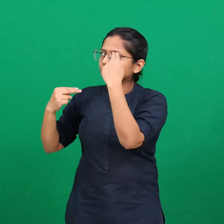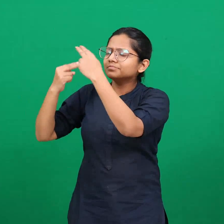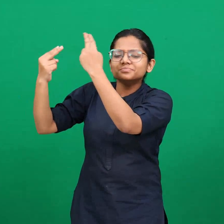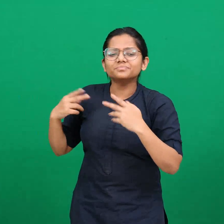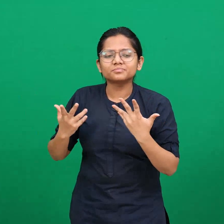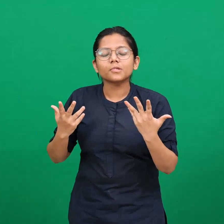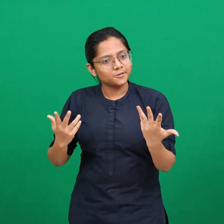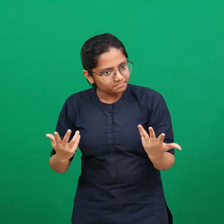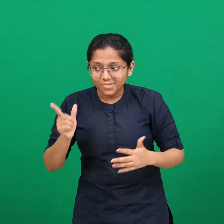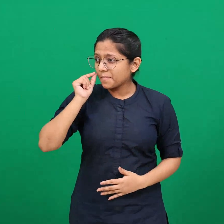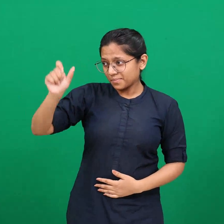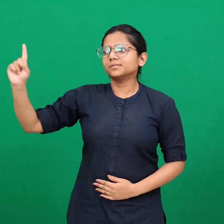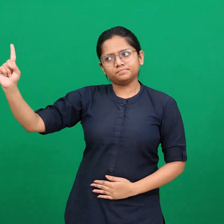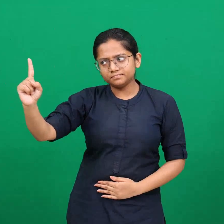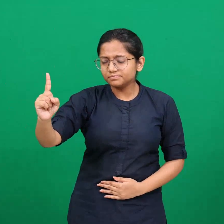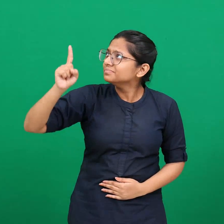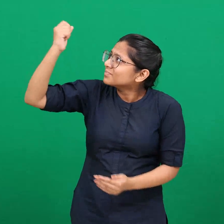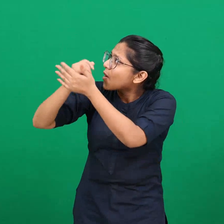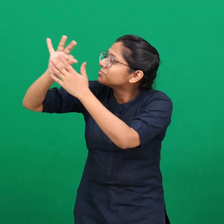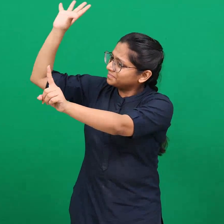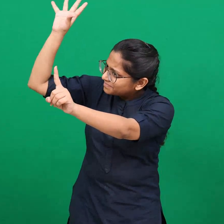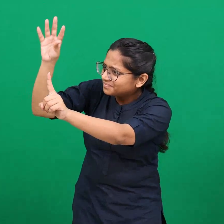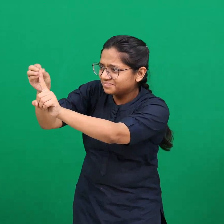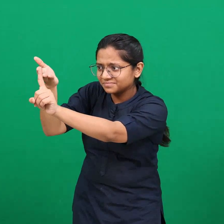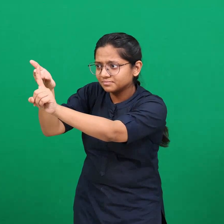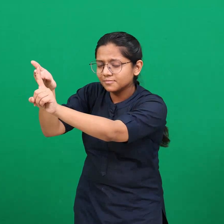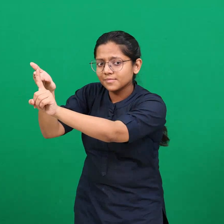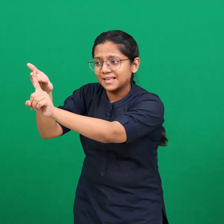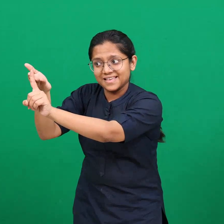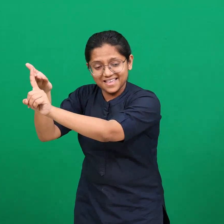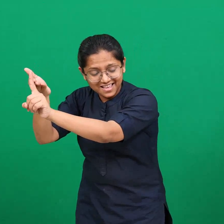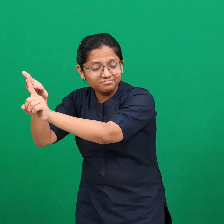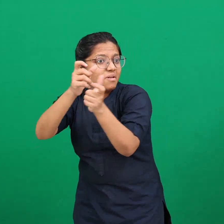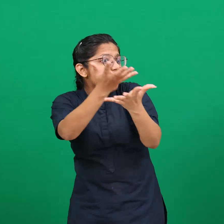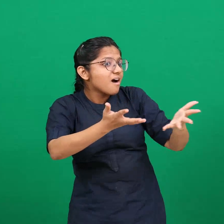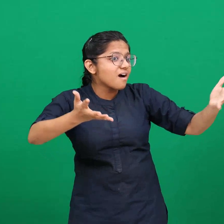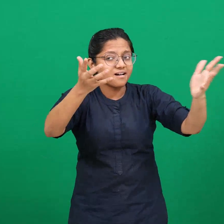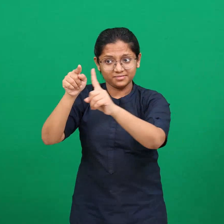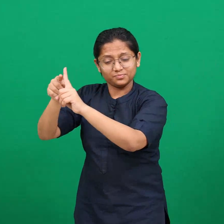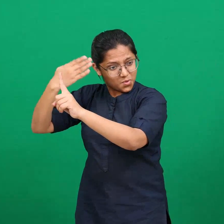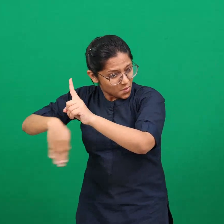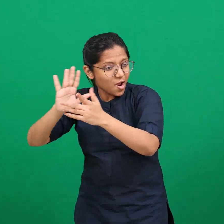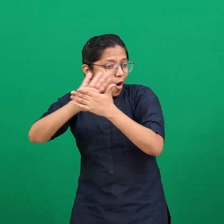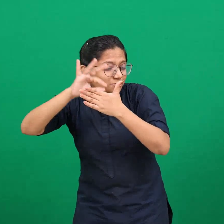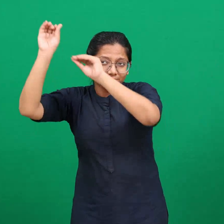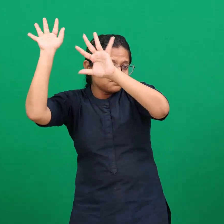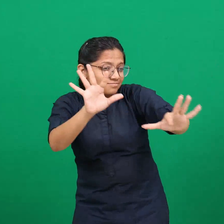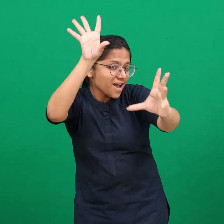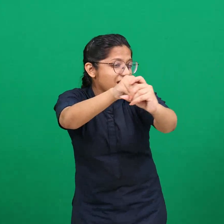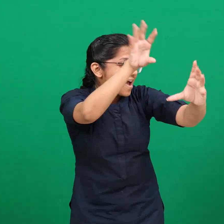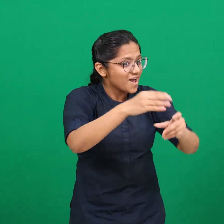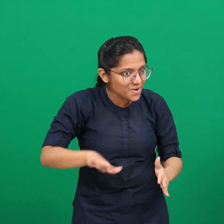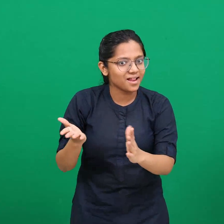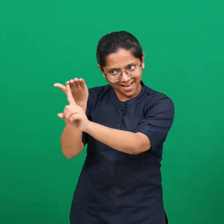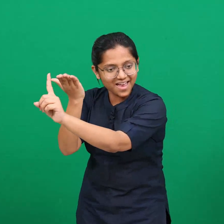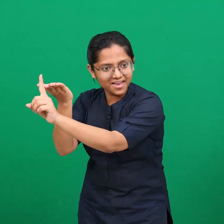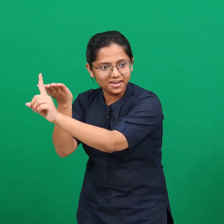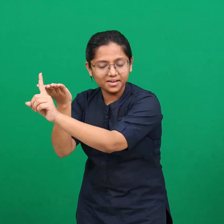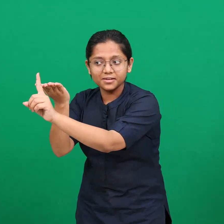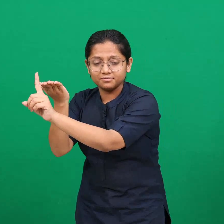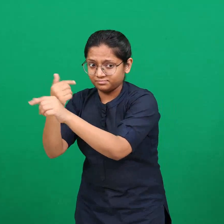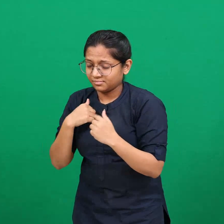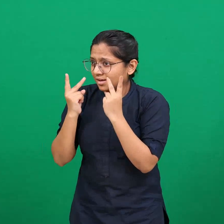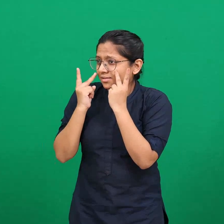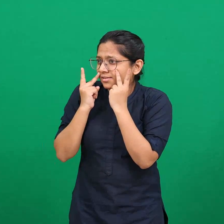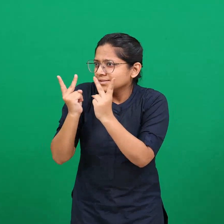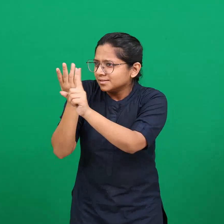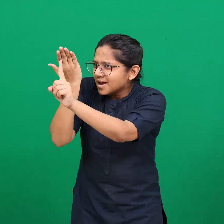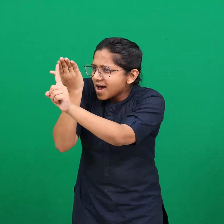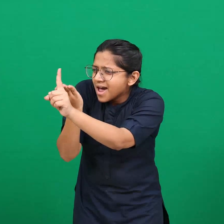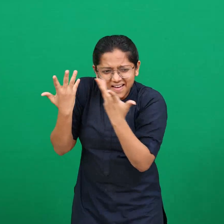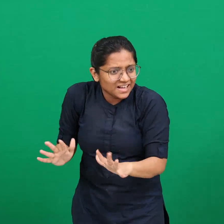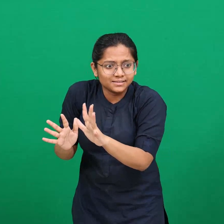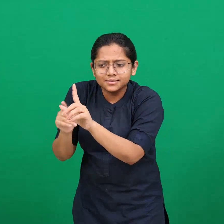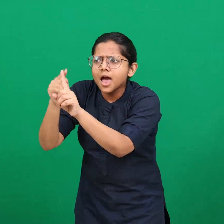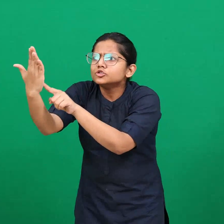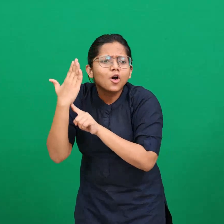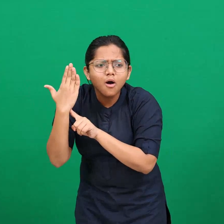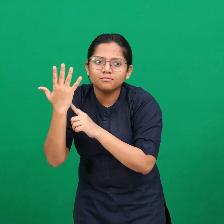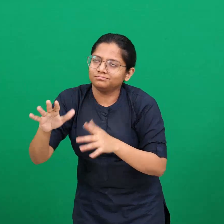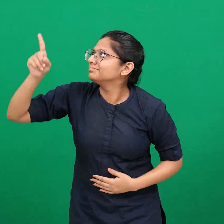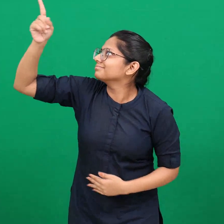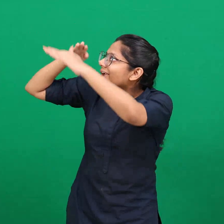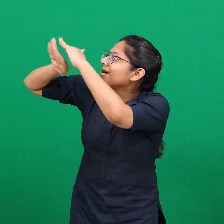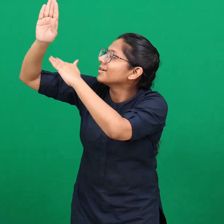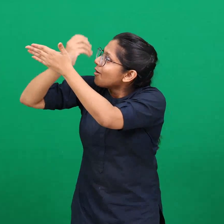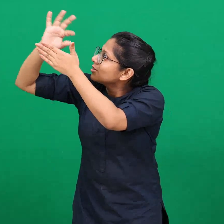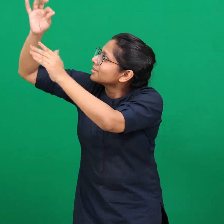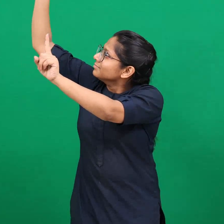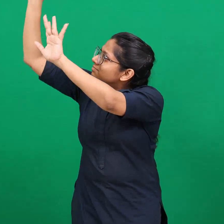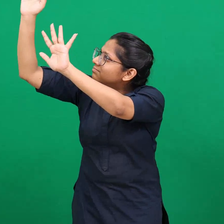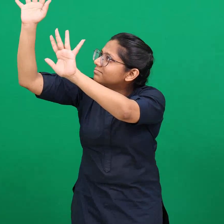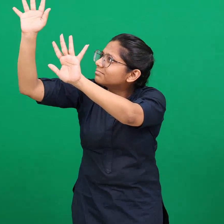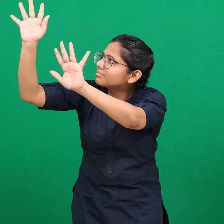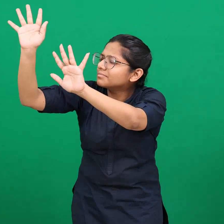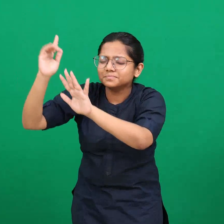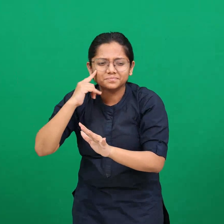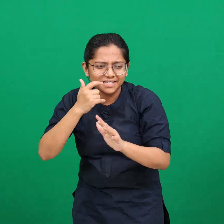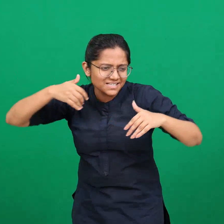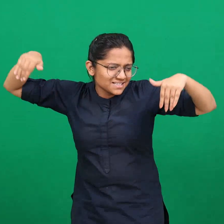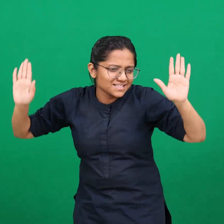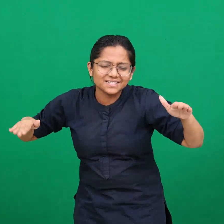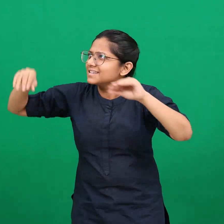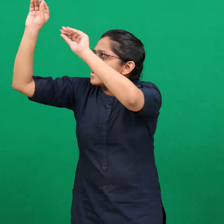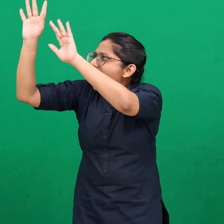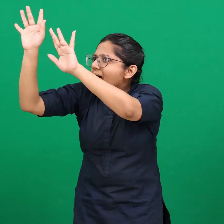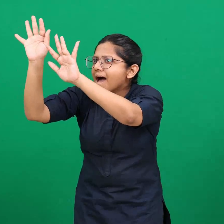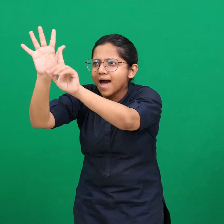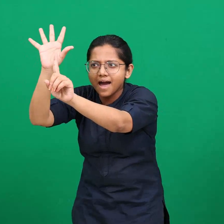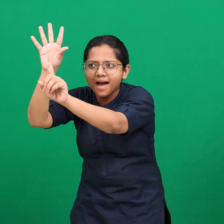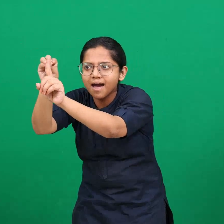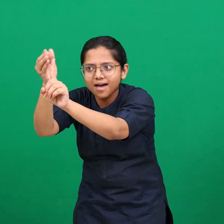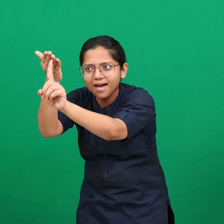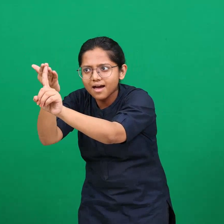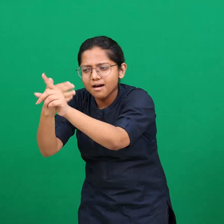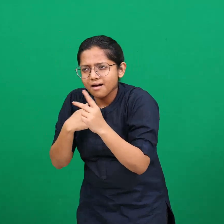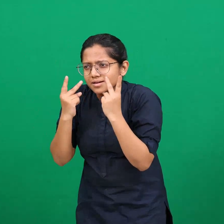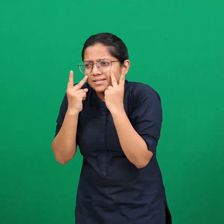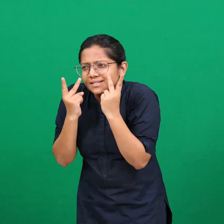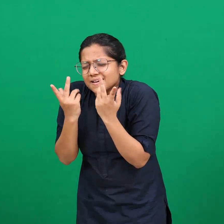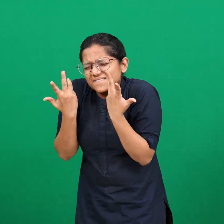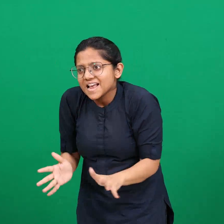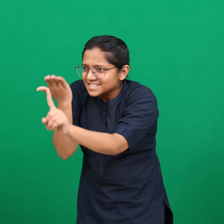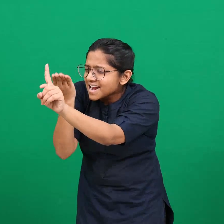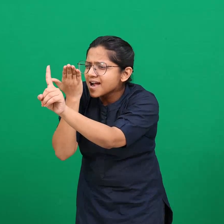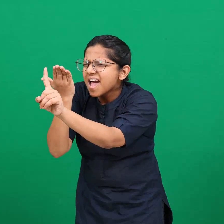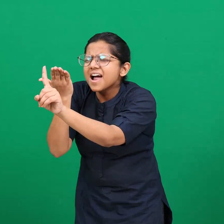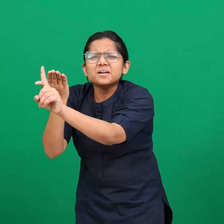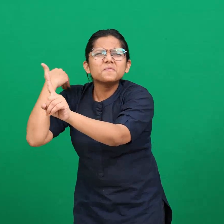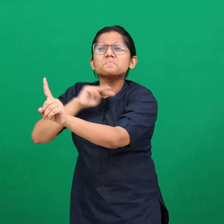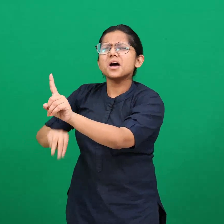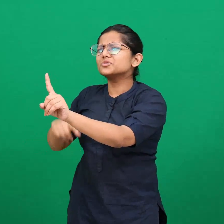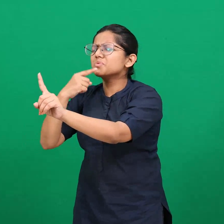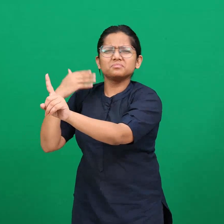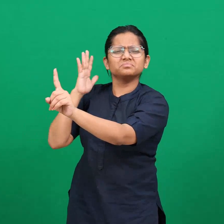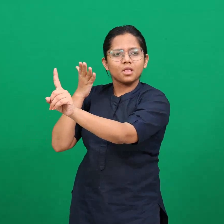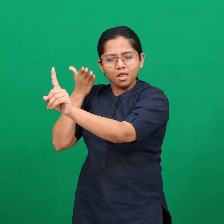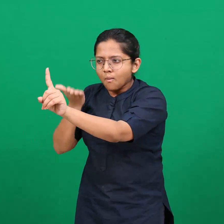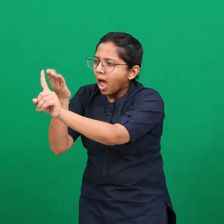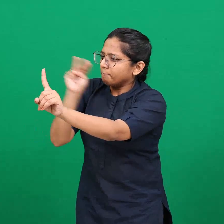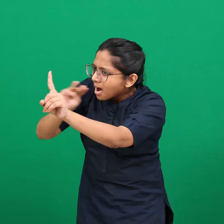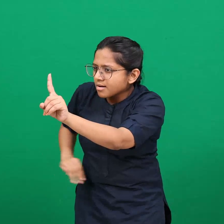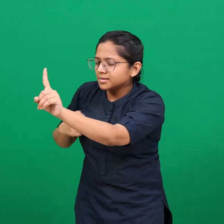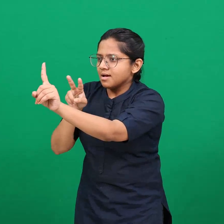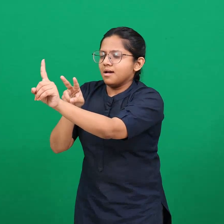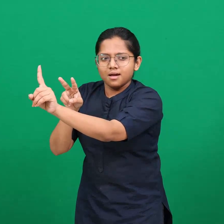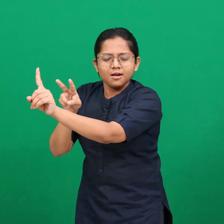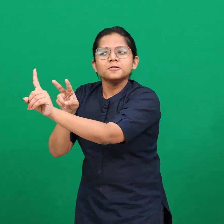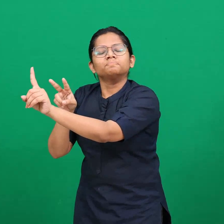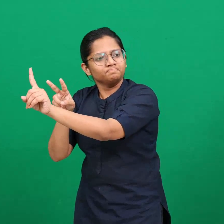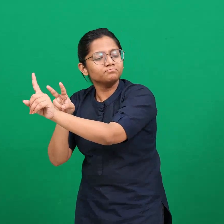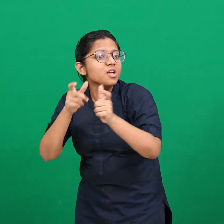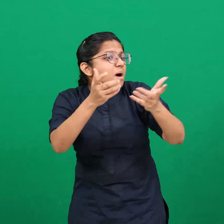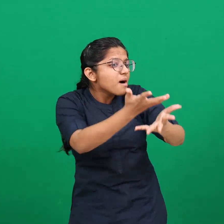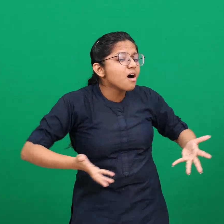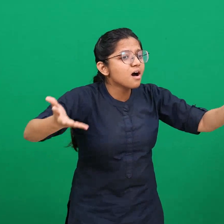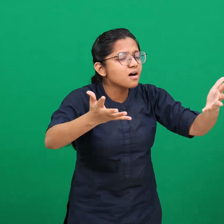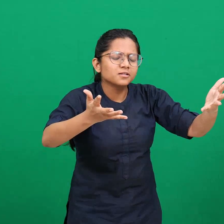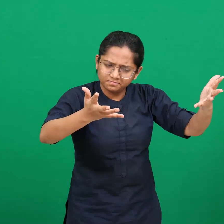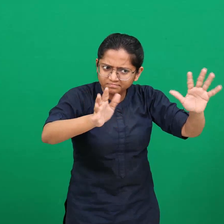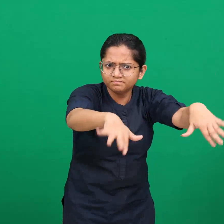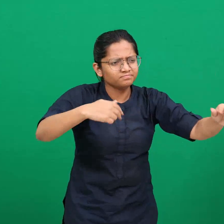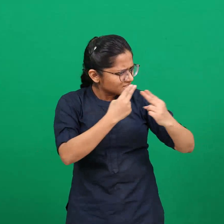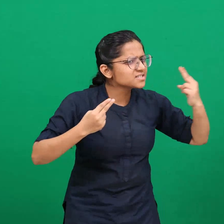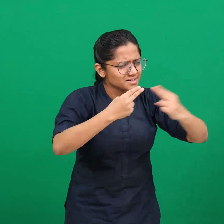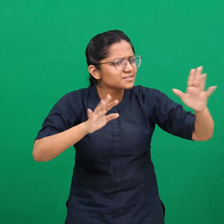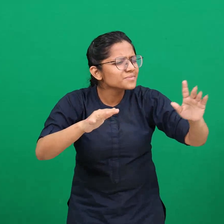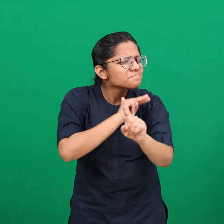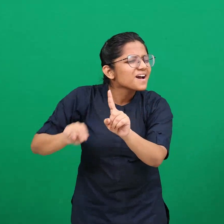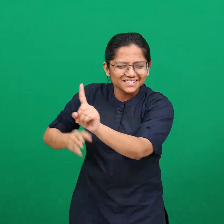I myself did not know Him, but the One who sent me to baptize with water told me, ' The man on whom you see the Spirit descend and rest is He who will baptize with the Holy Spirit.'